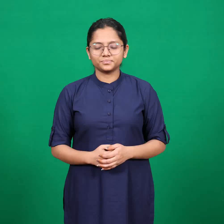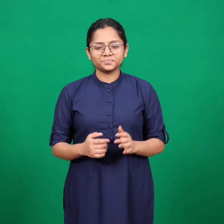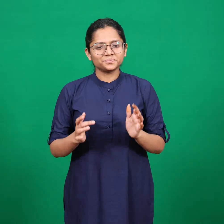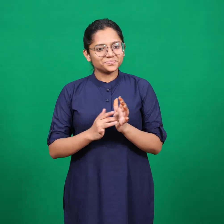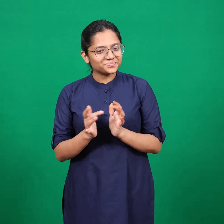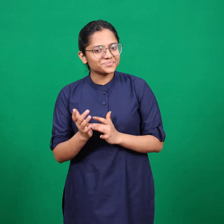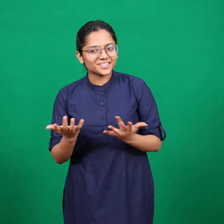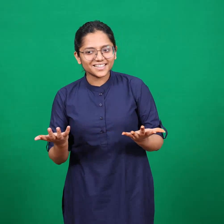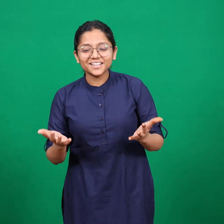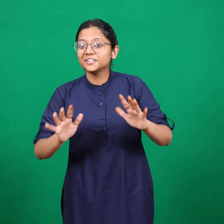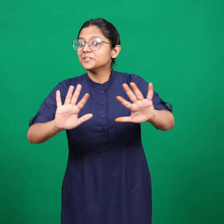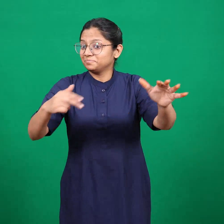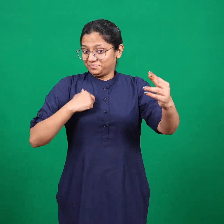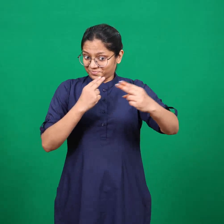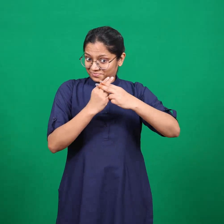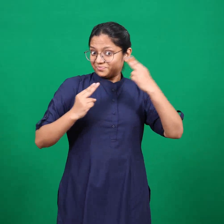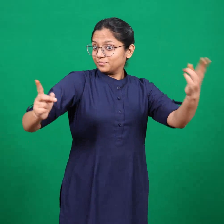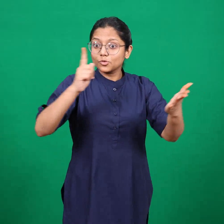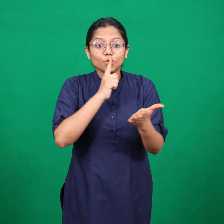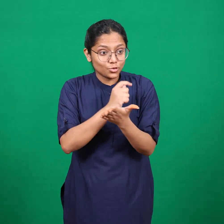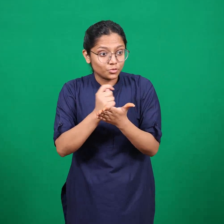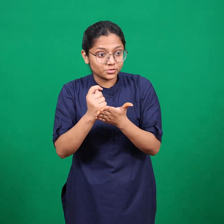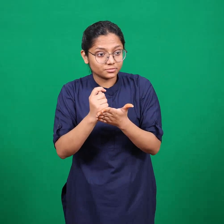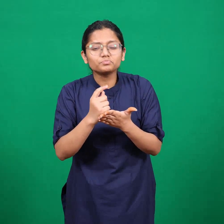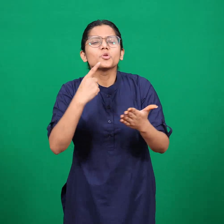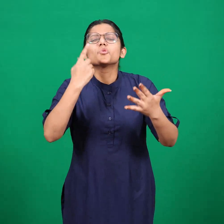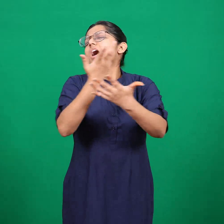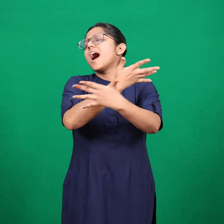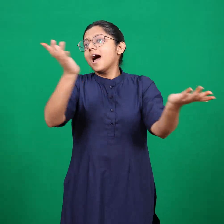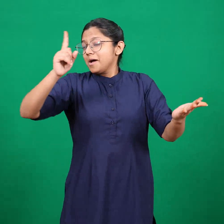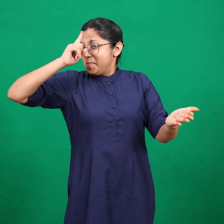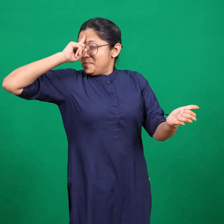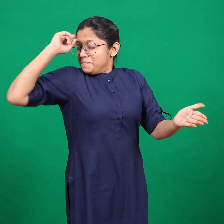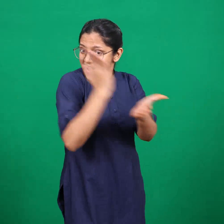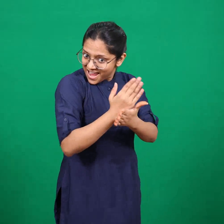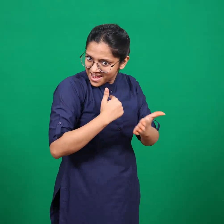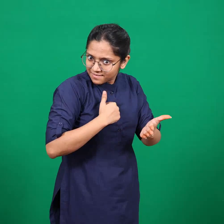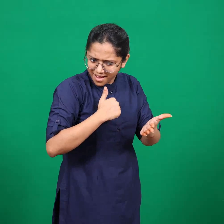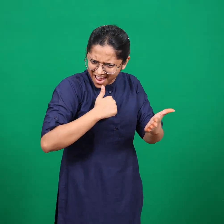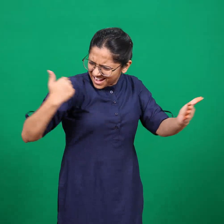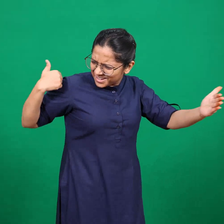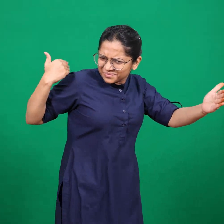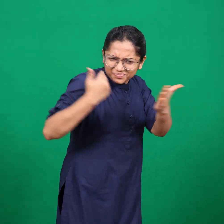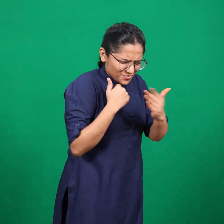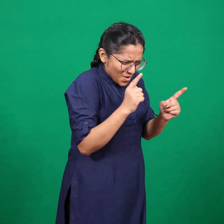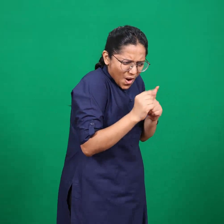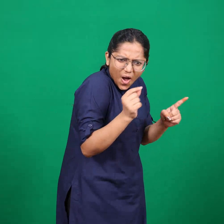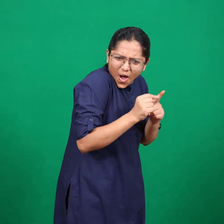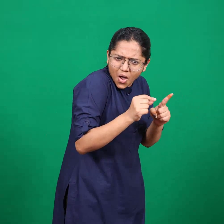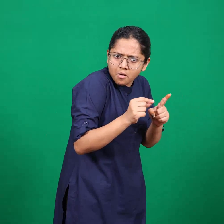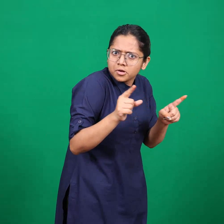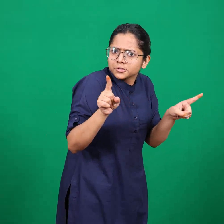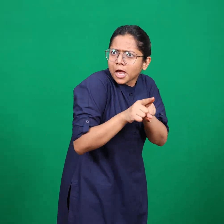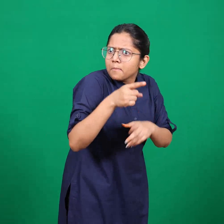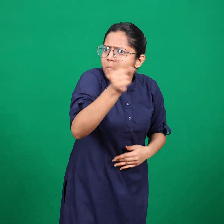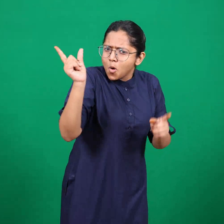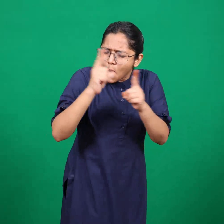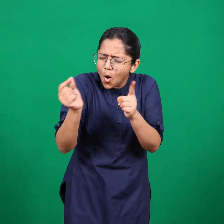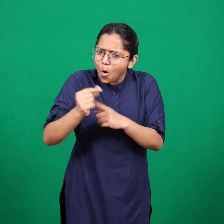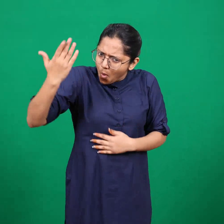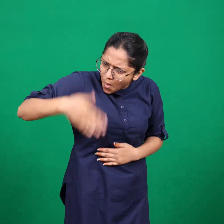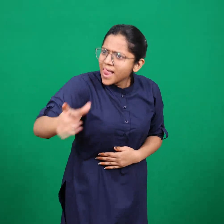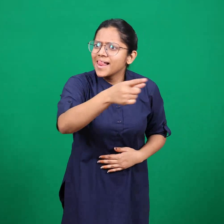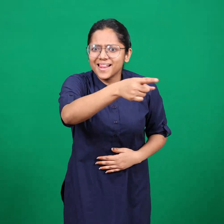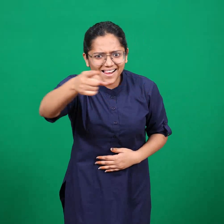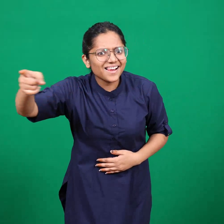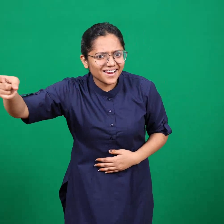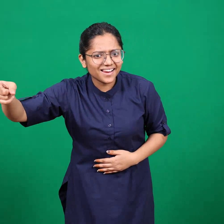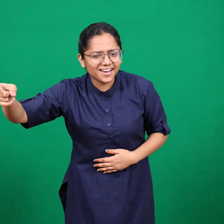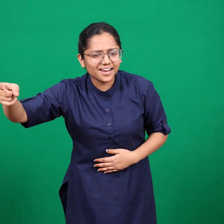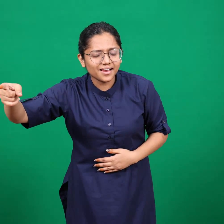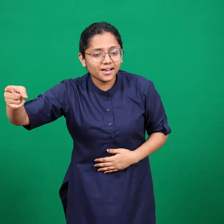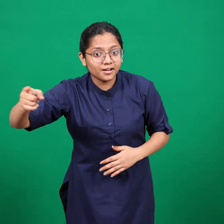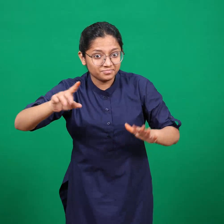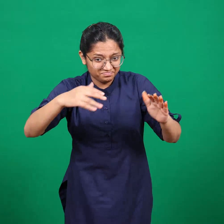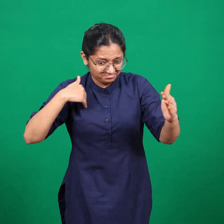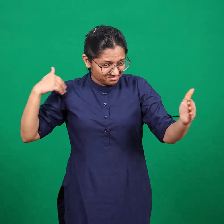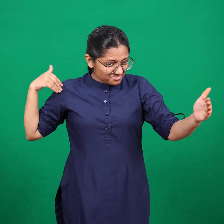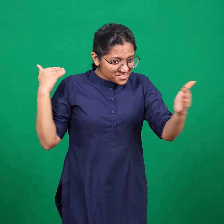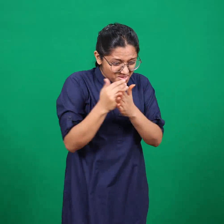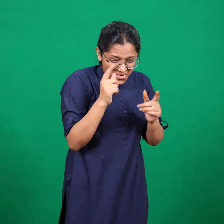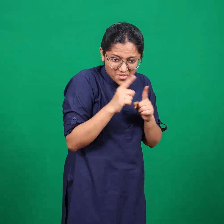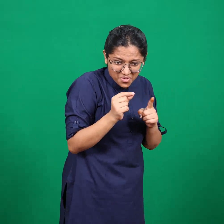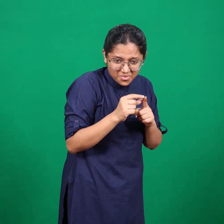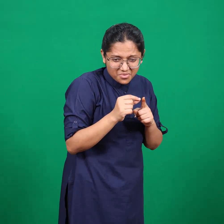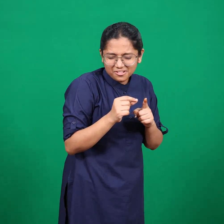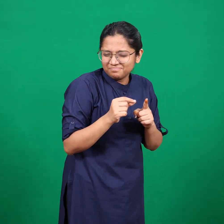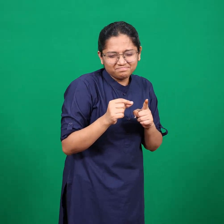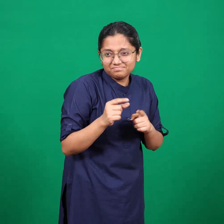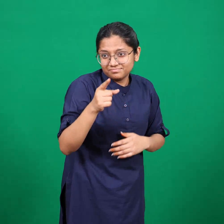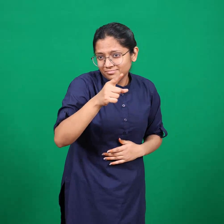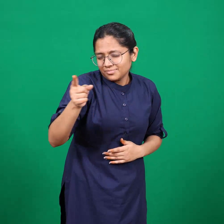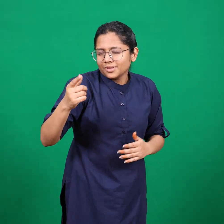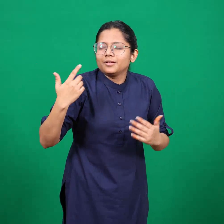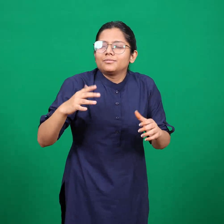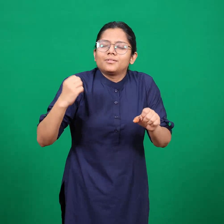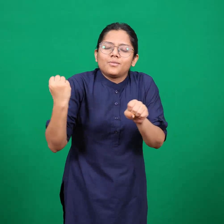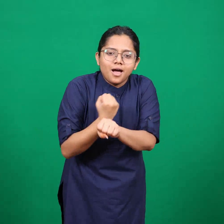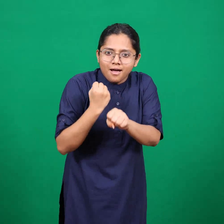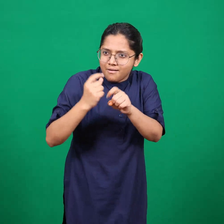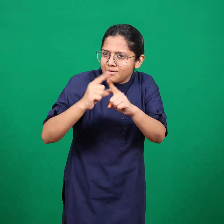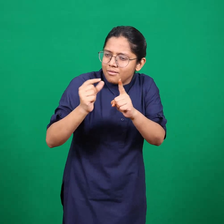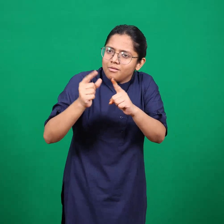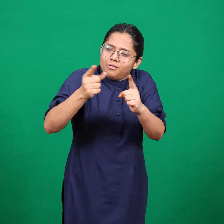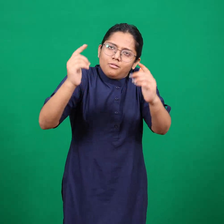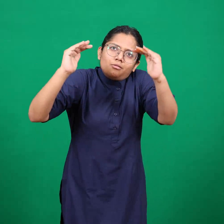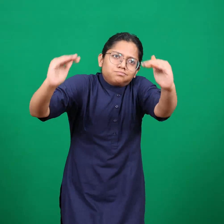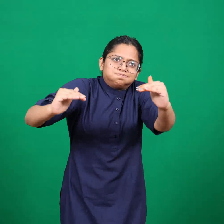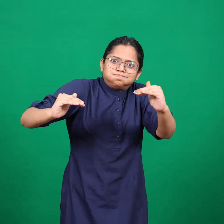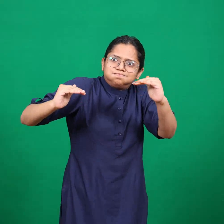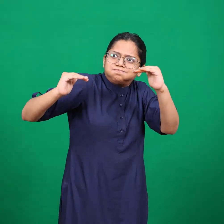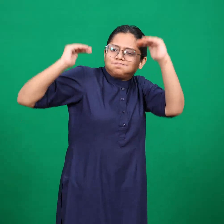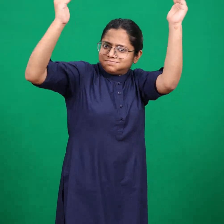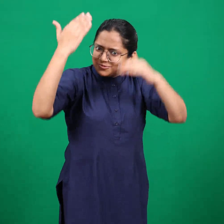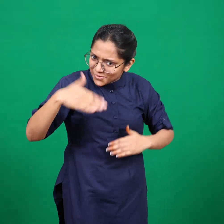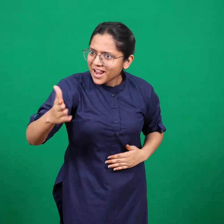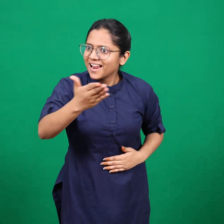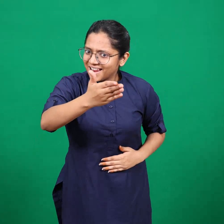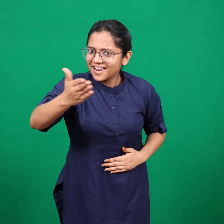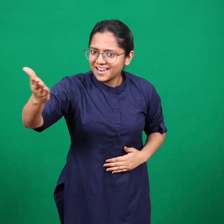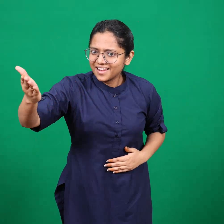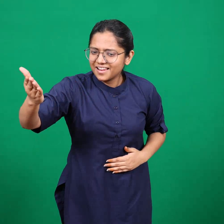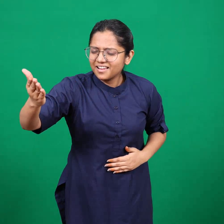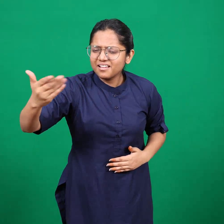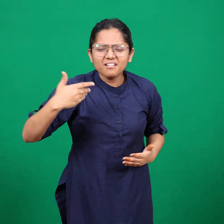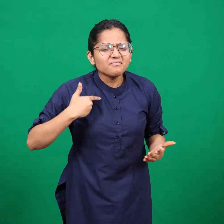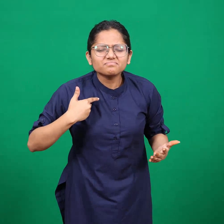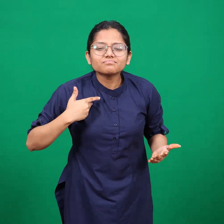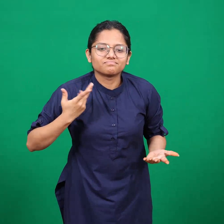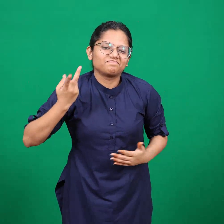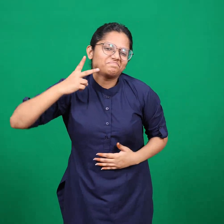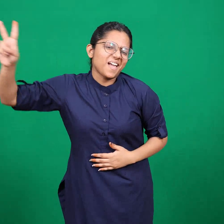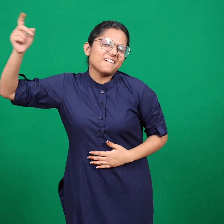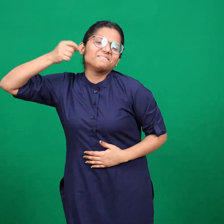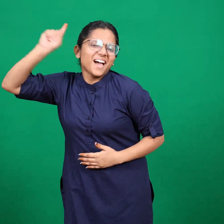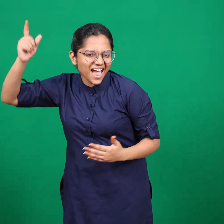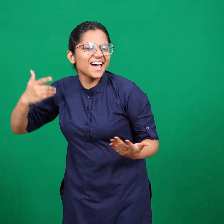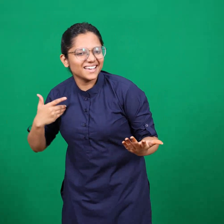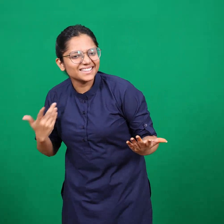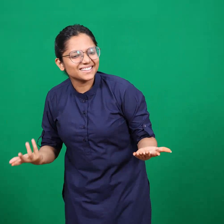Truly, truly, I tell you, whoever believes in Me will also do the works that I am doing.